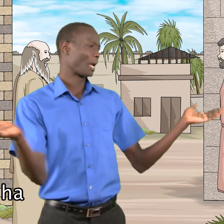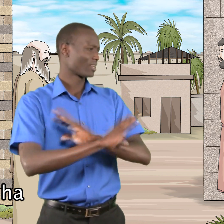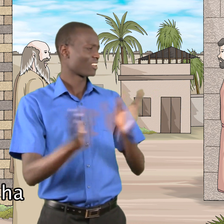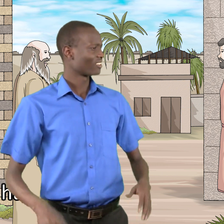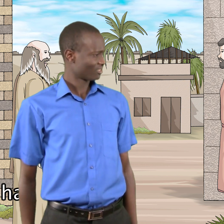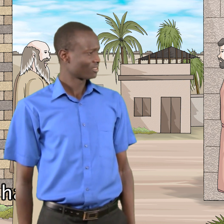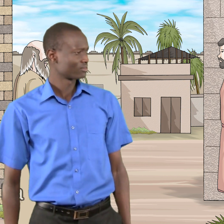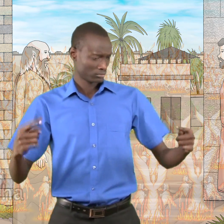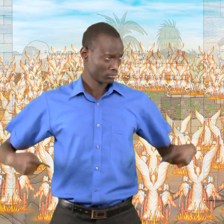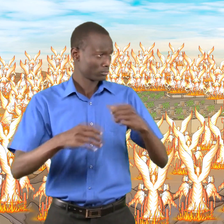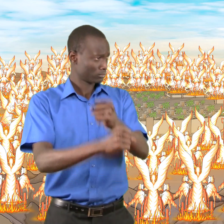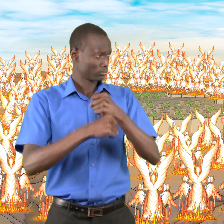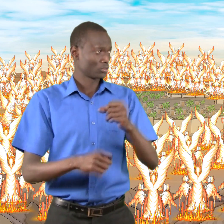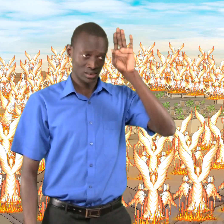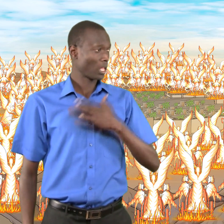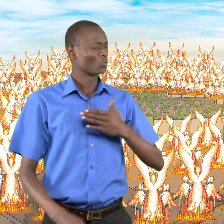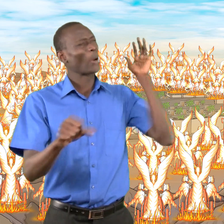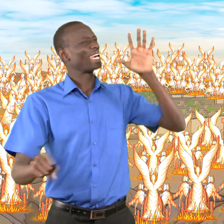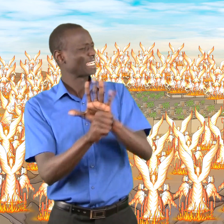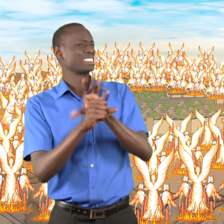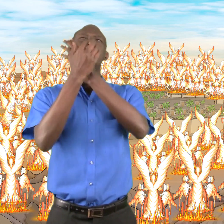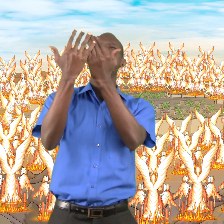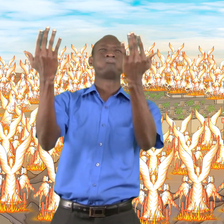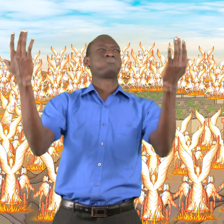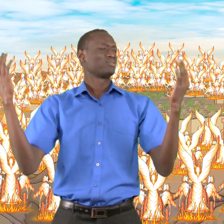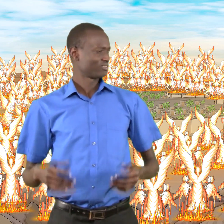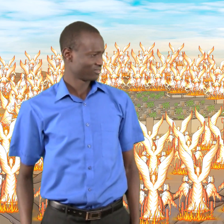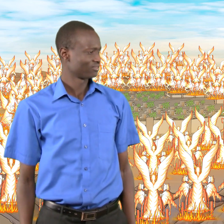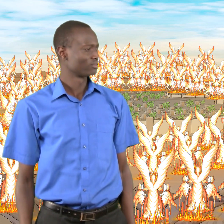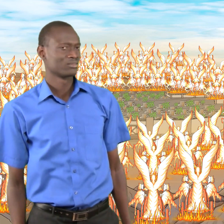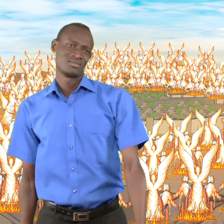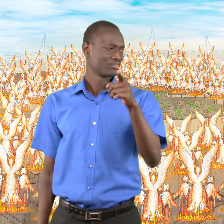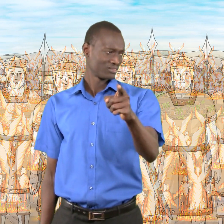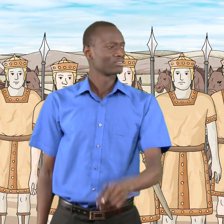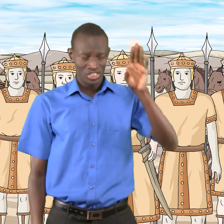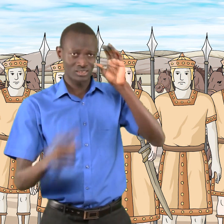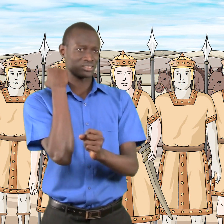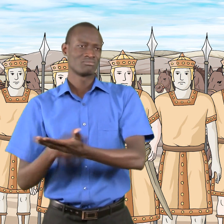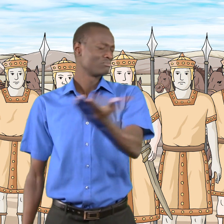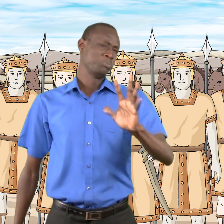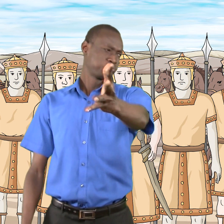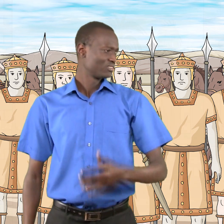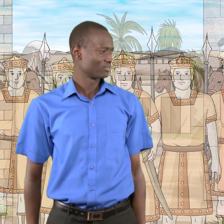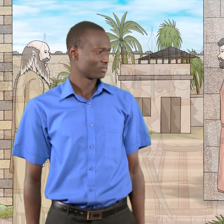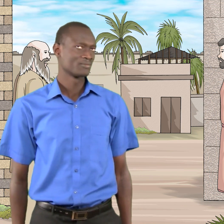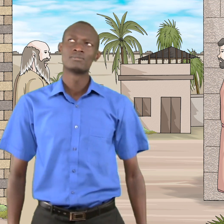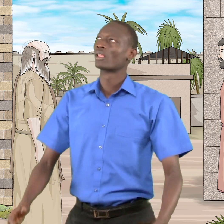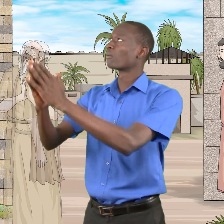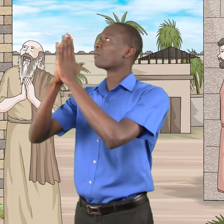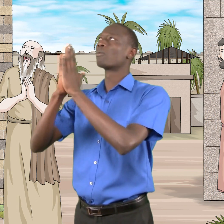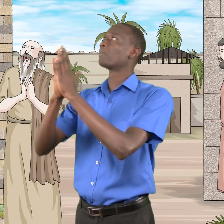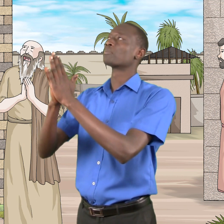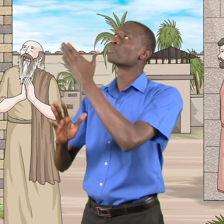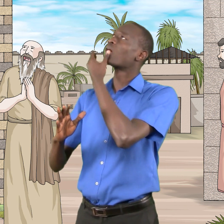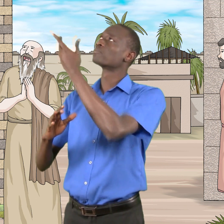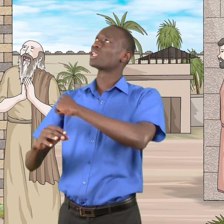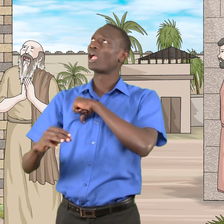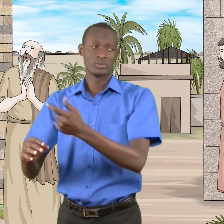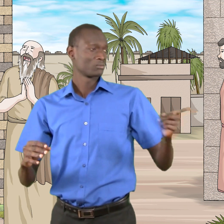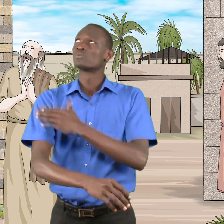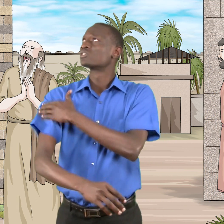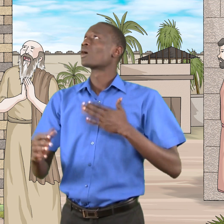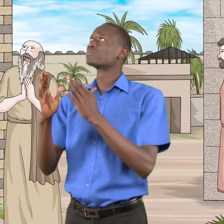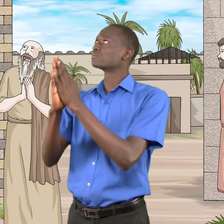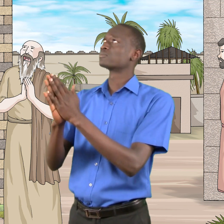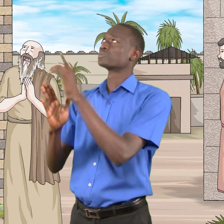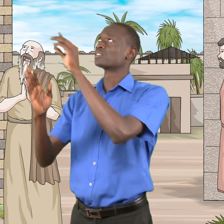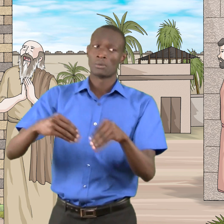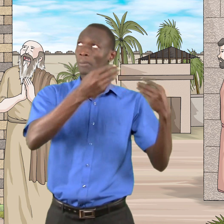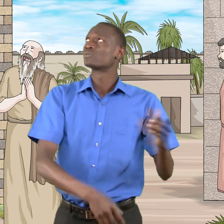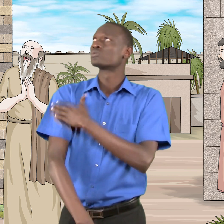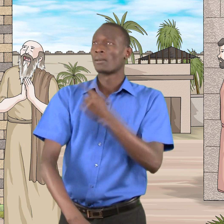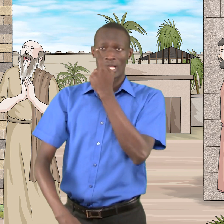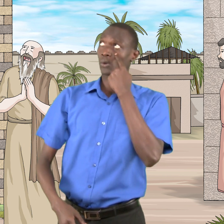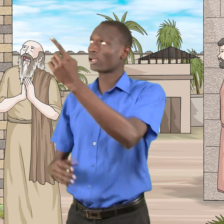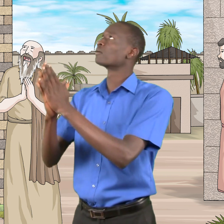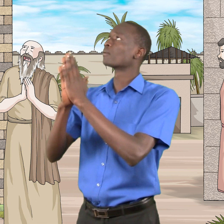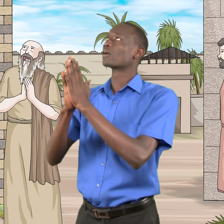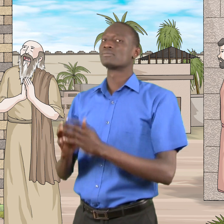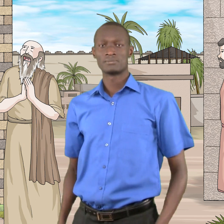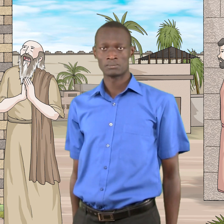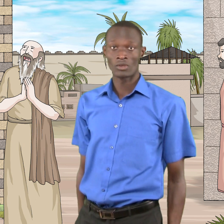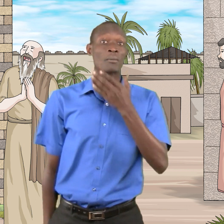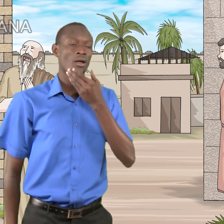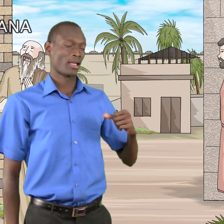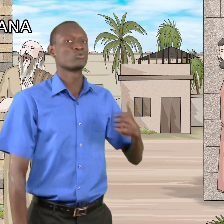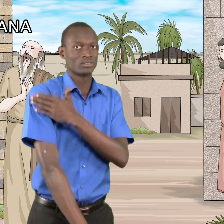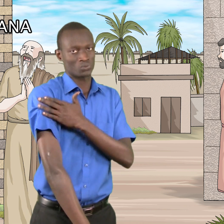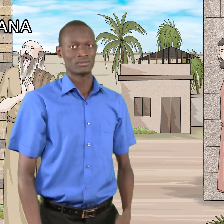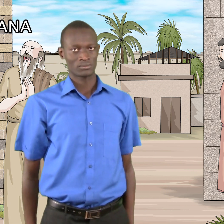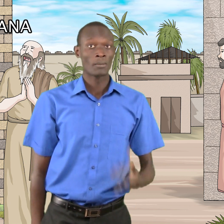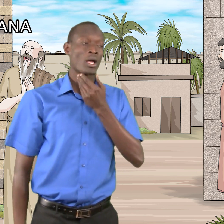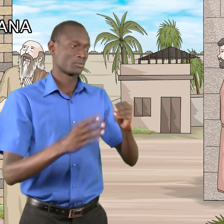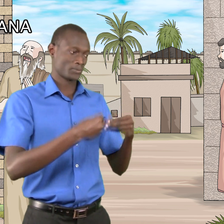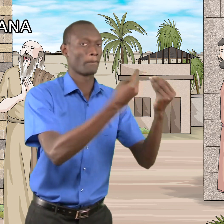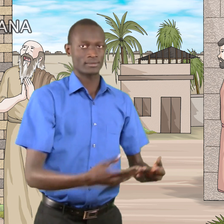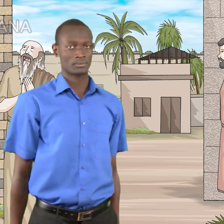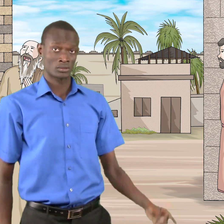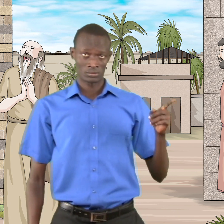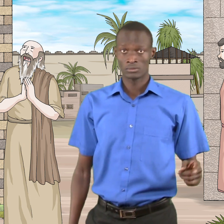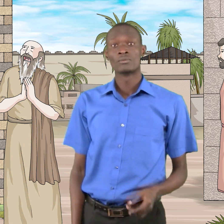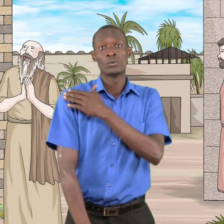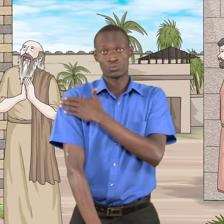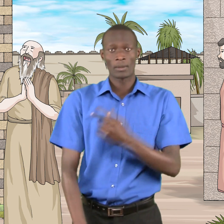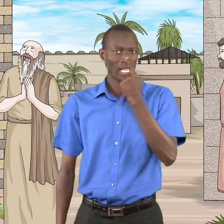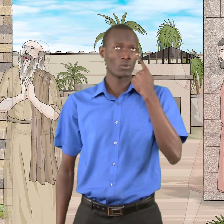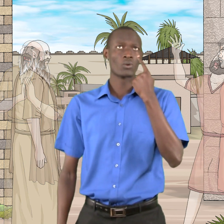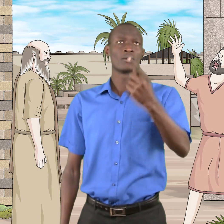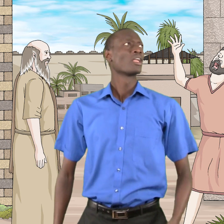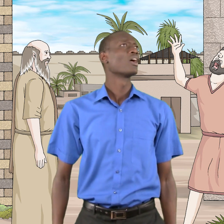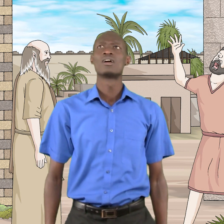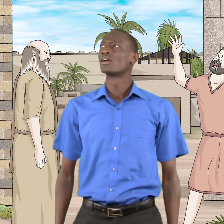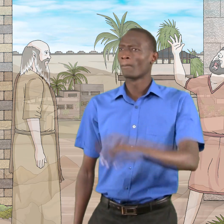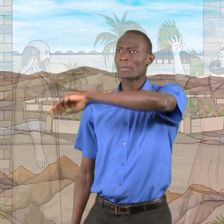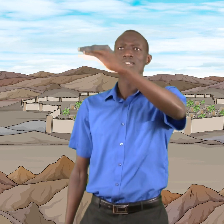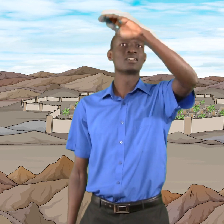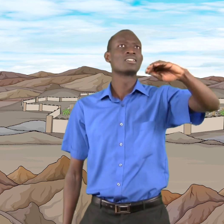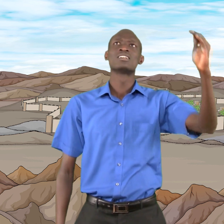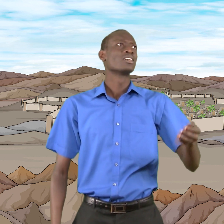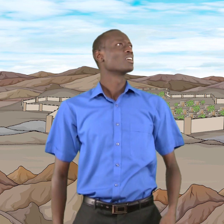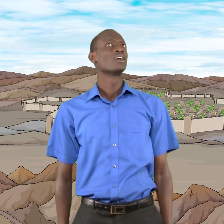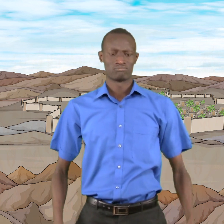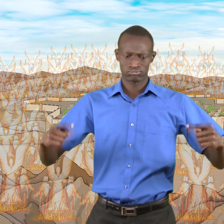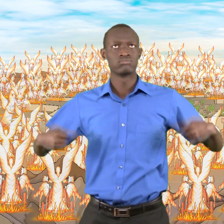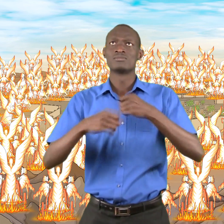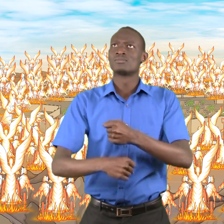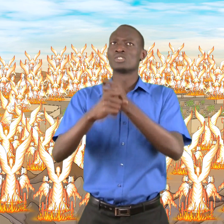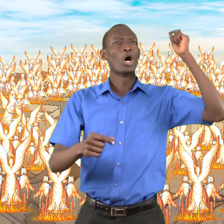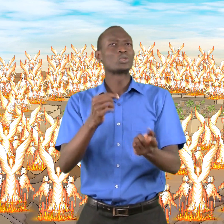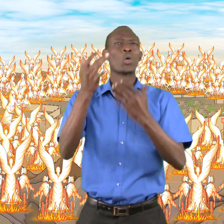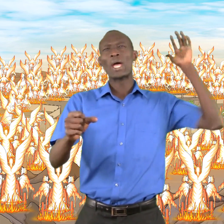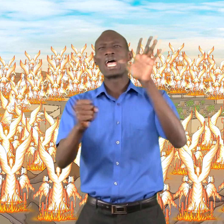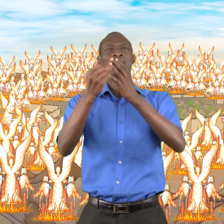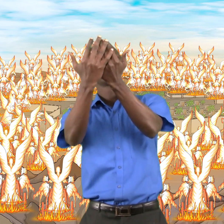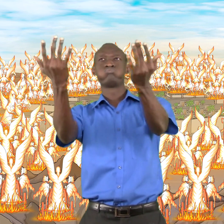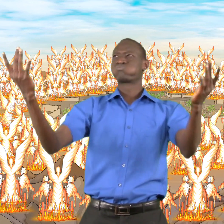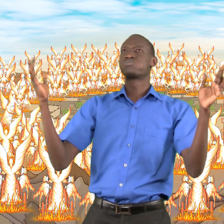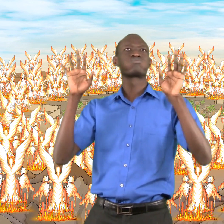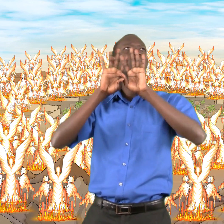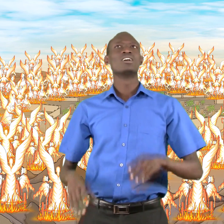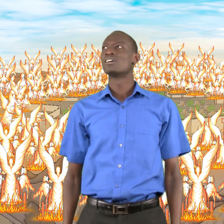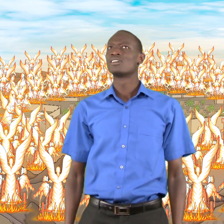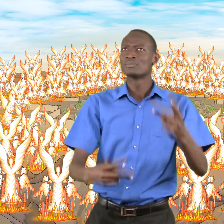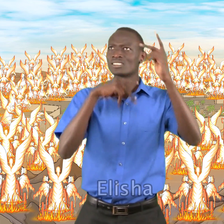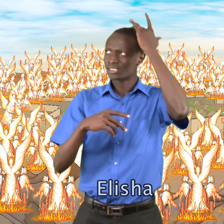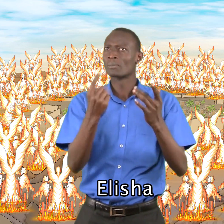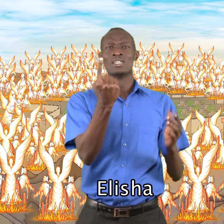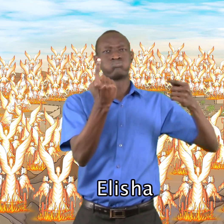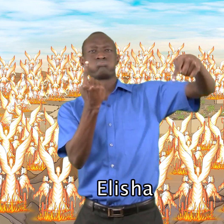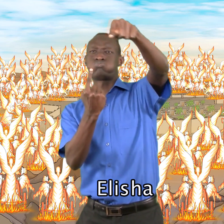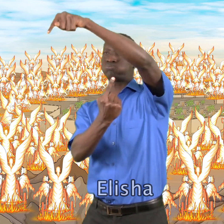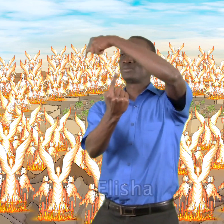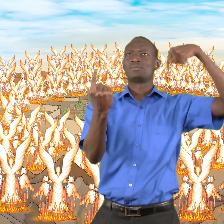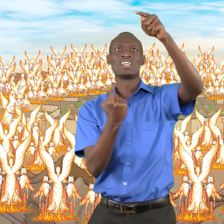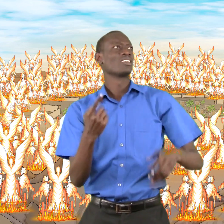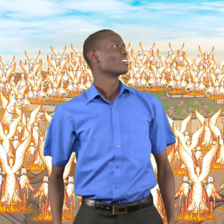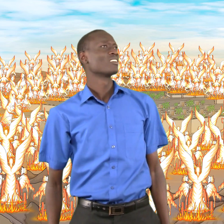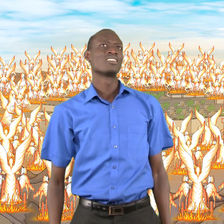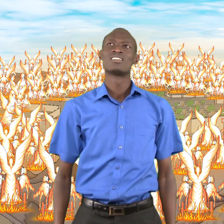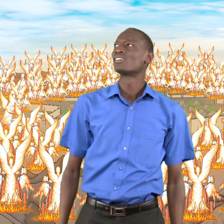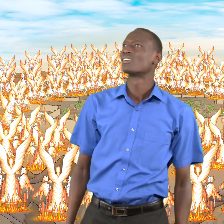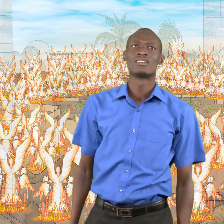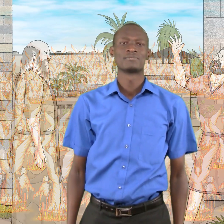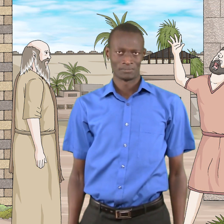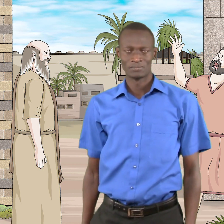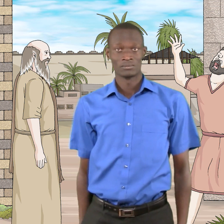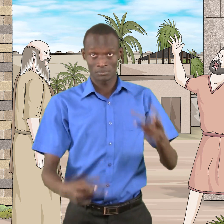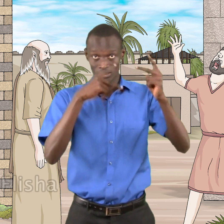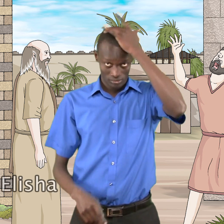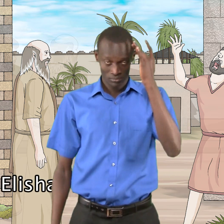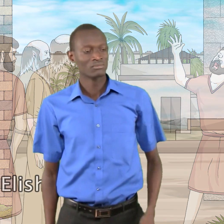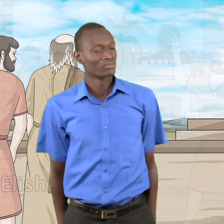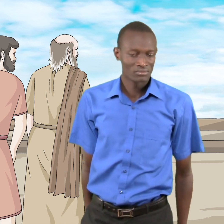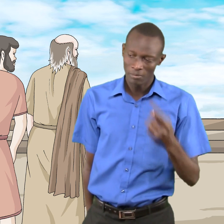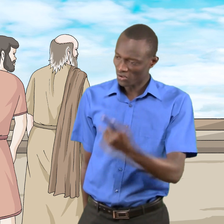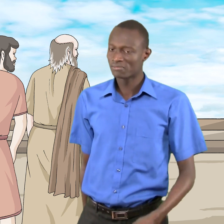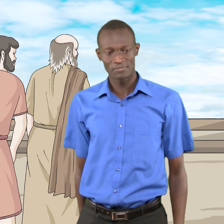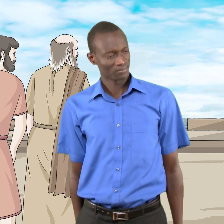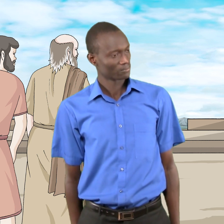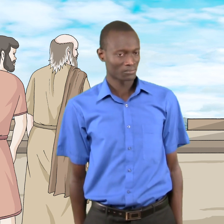And the LORD opened the eyes of the young man, and he saw that the hills were full of horses and chariots of fire all around Elisha.